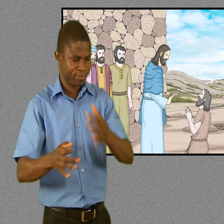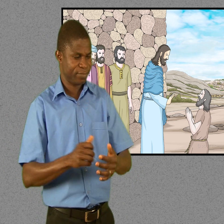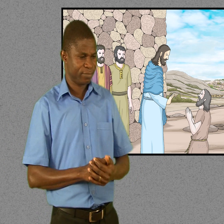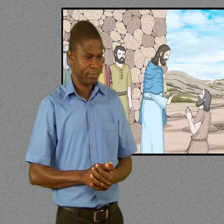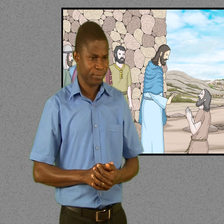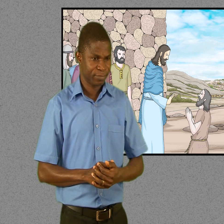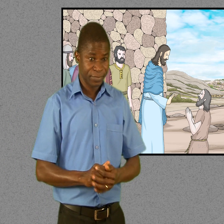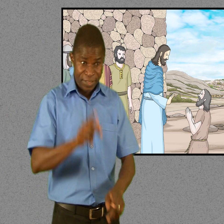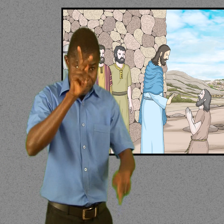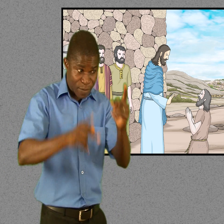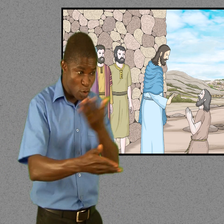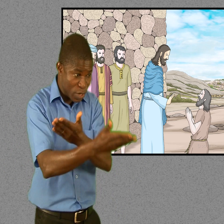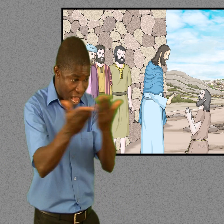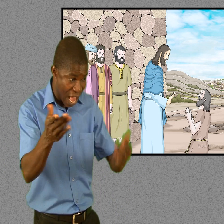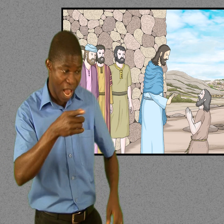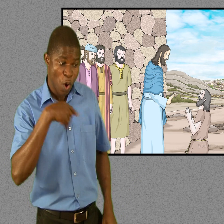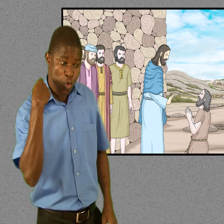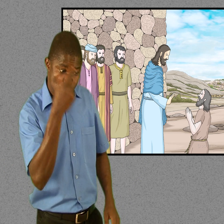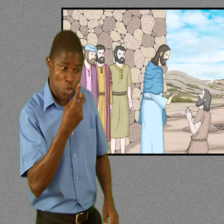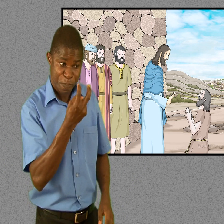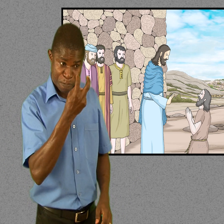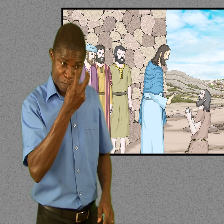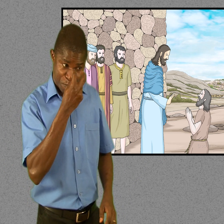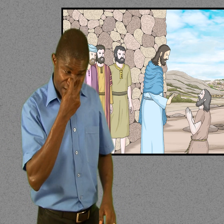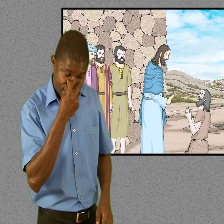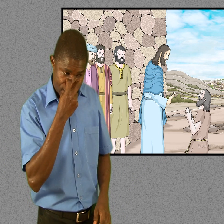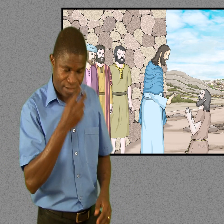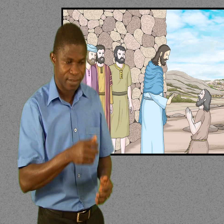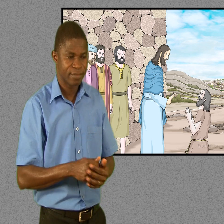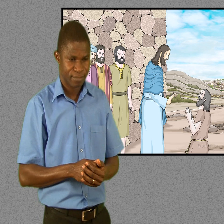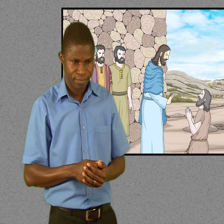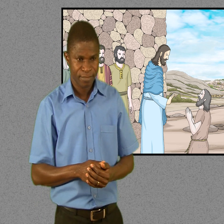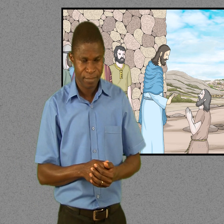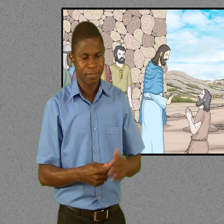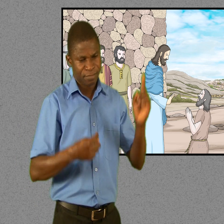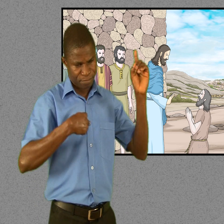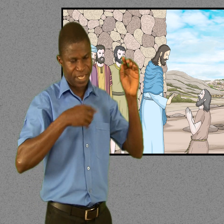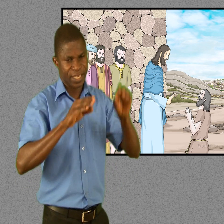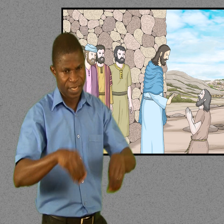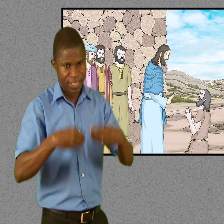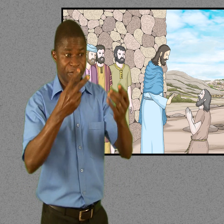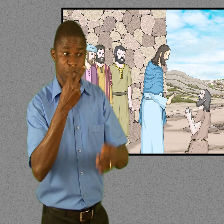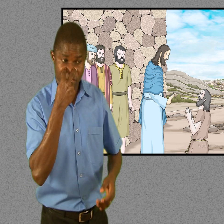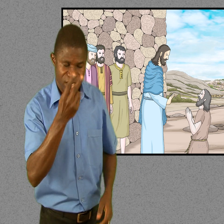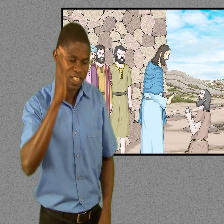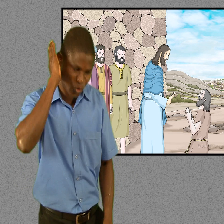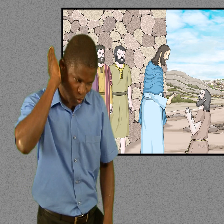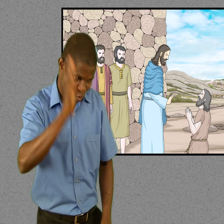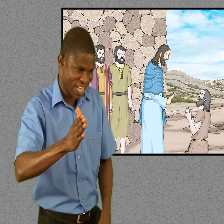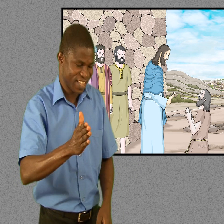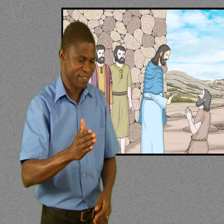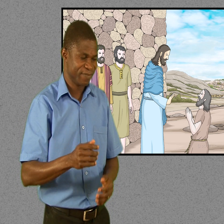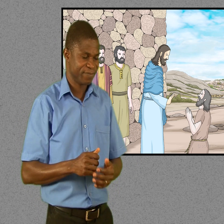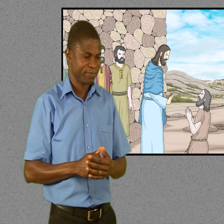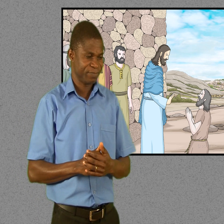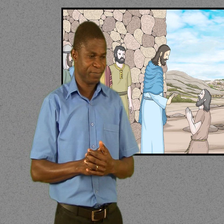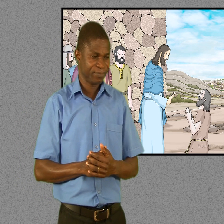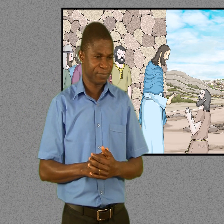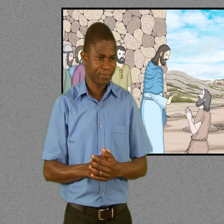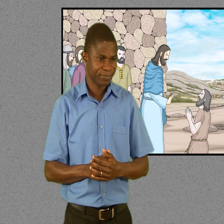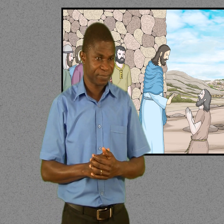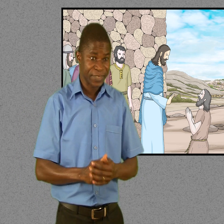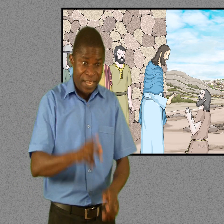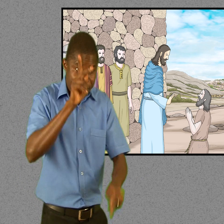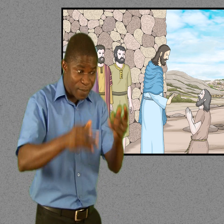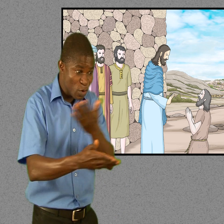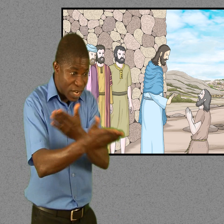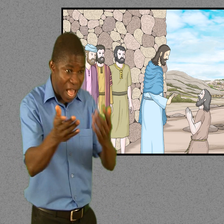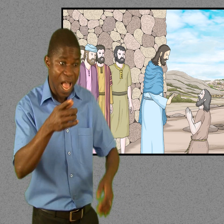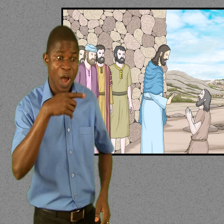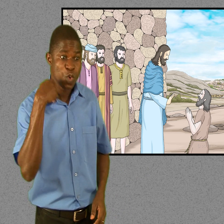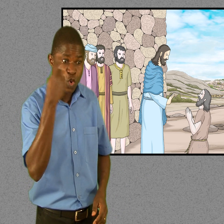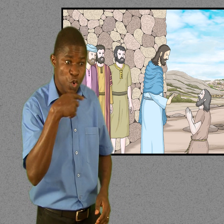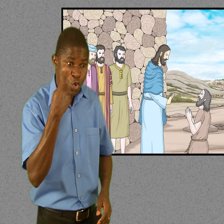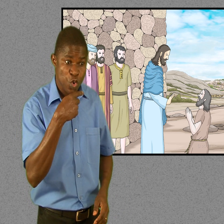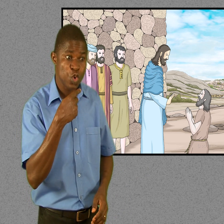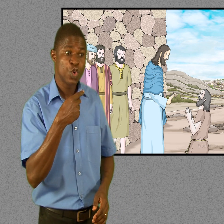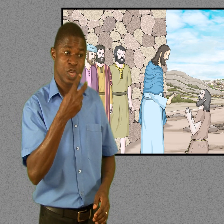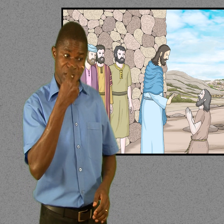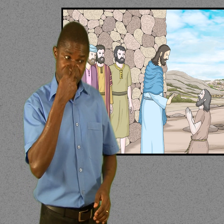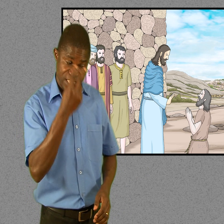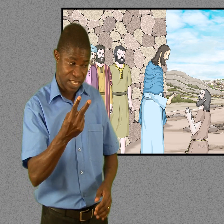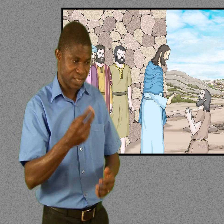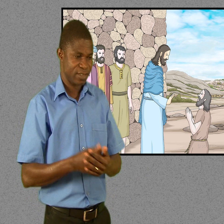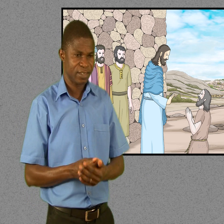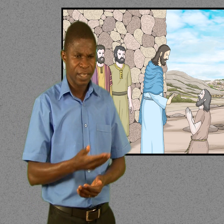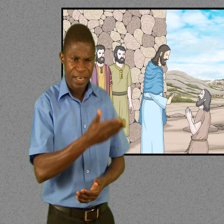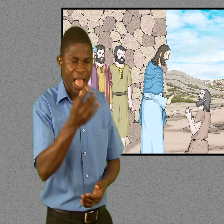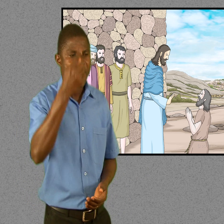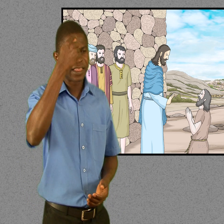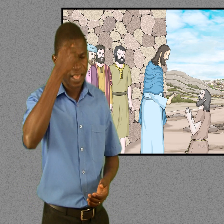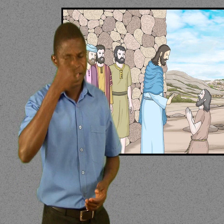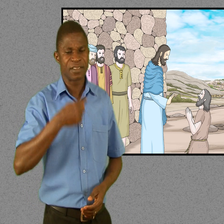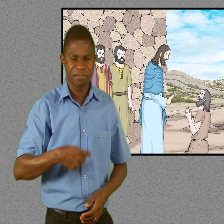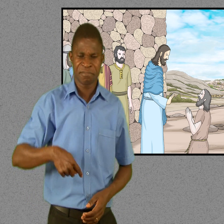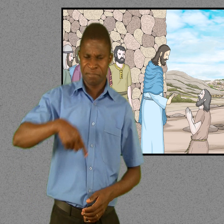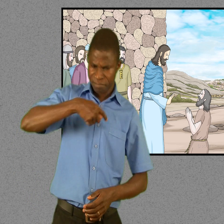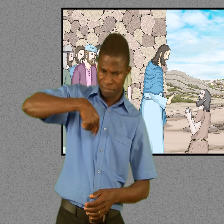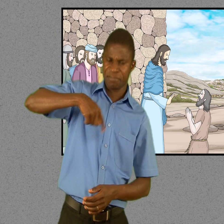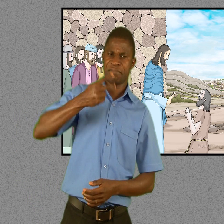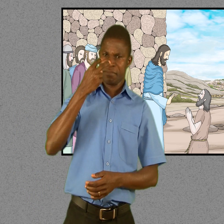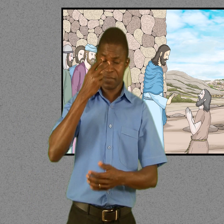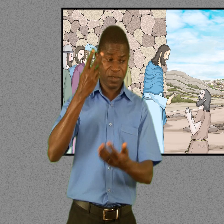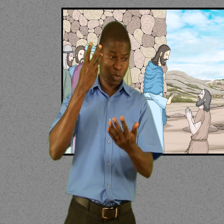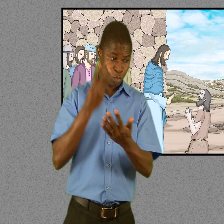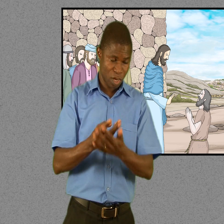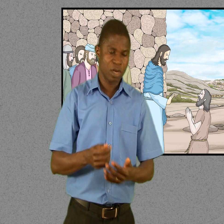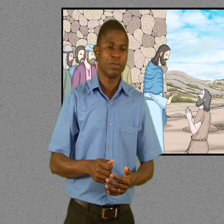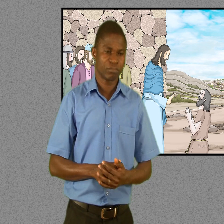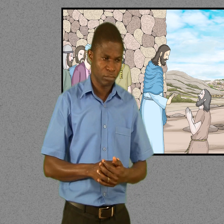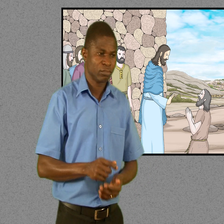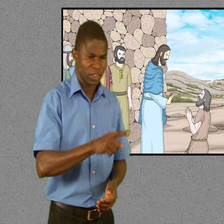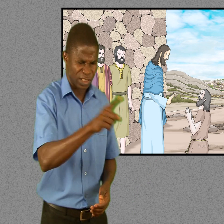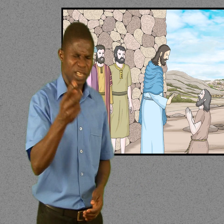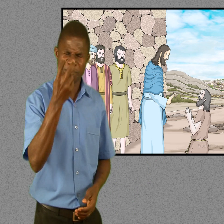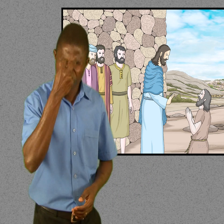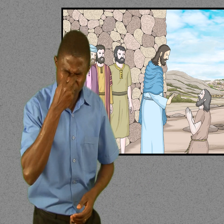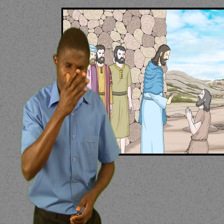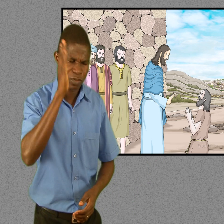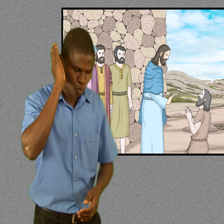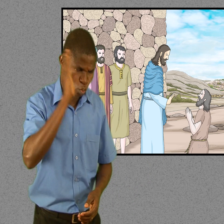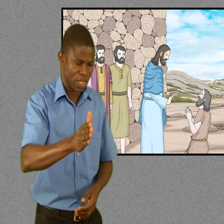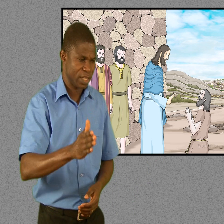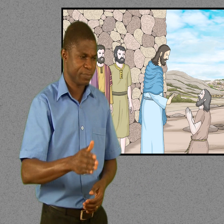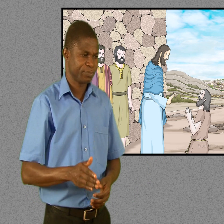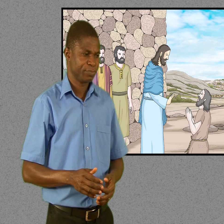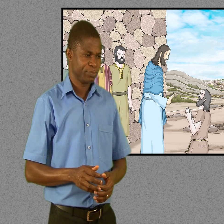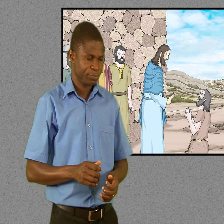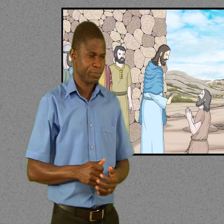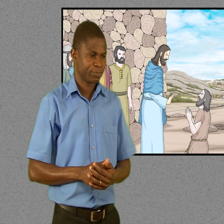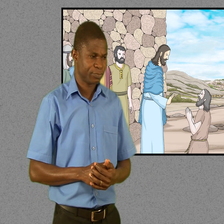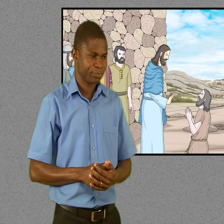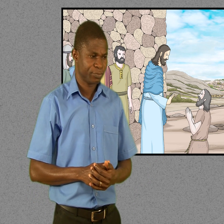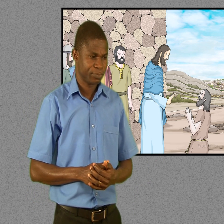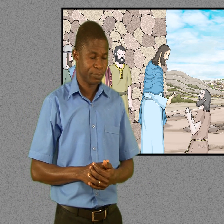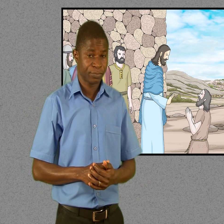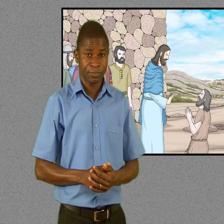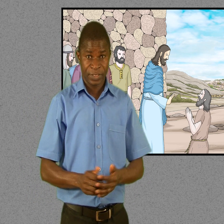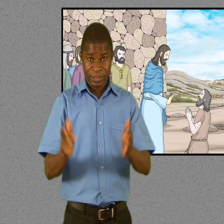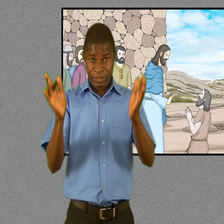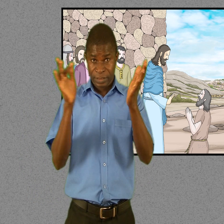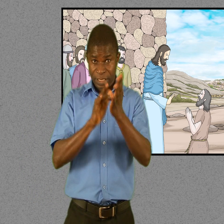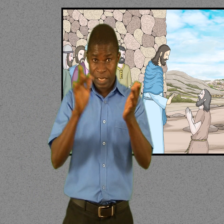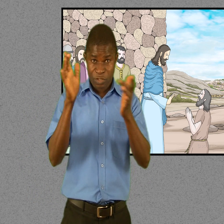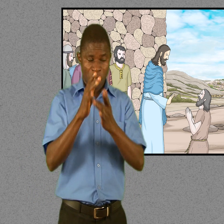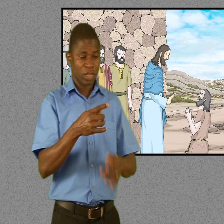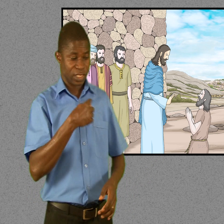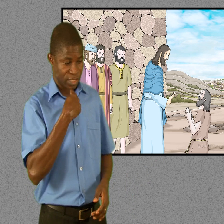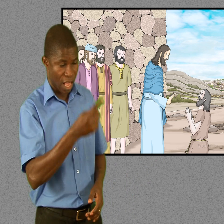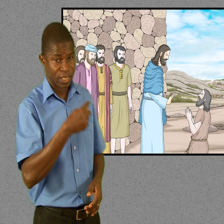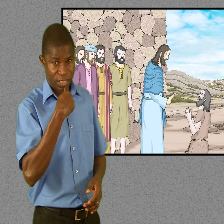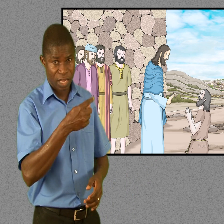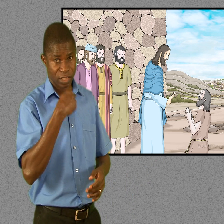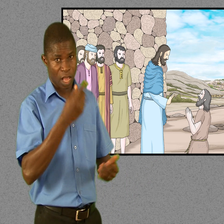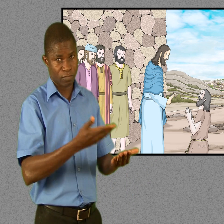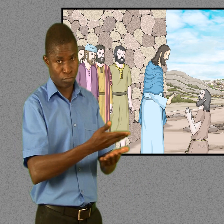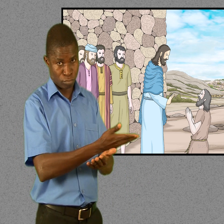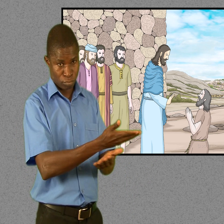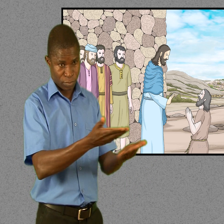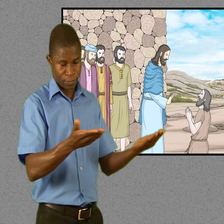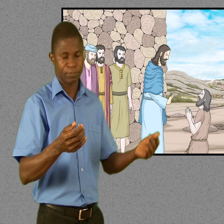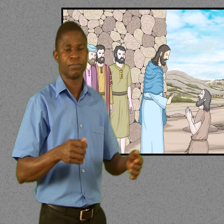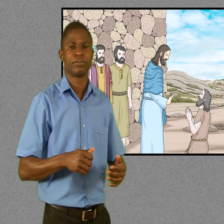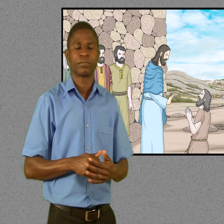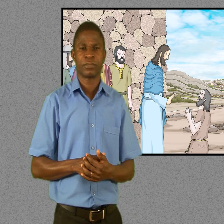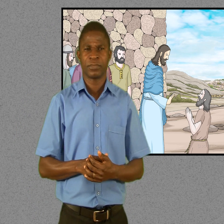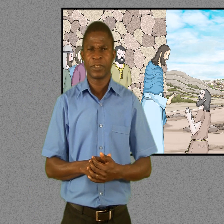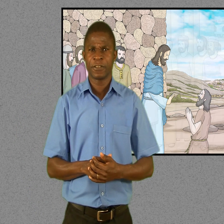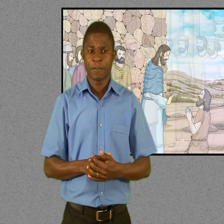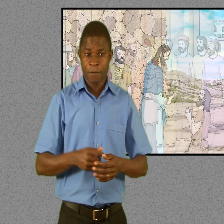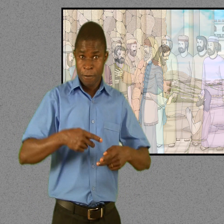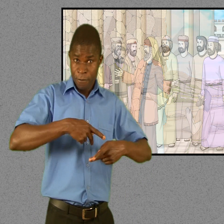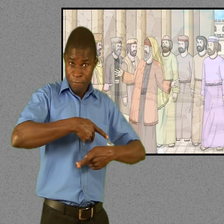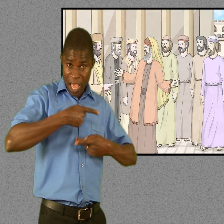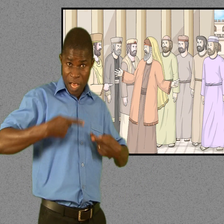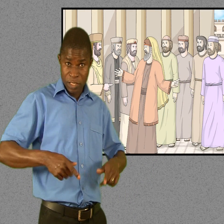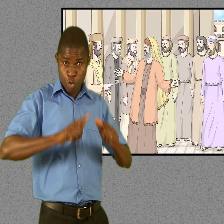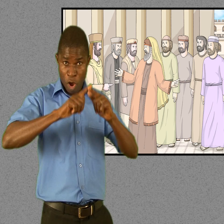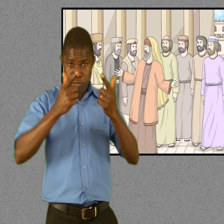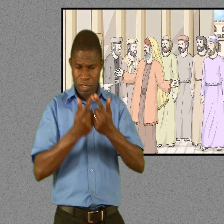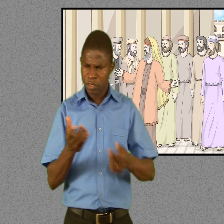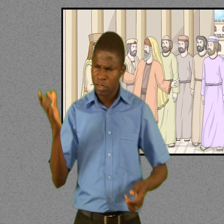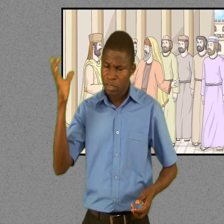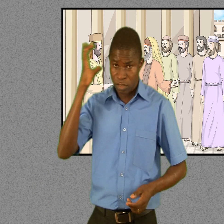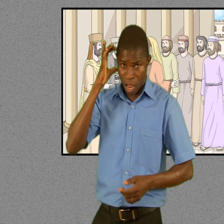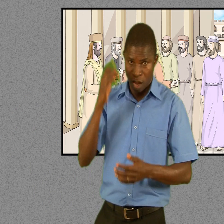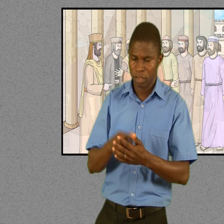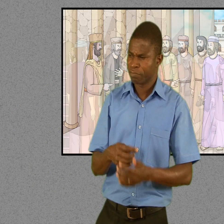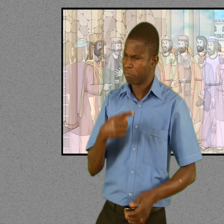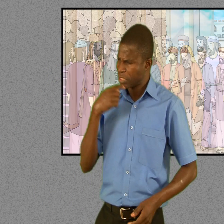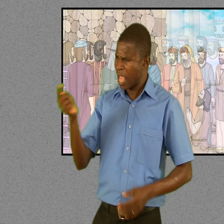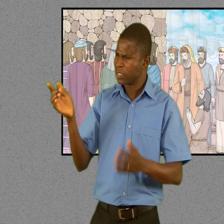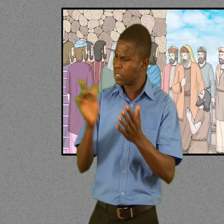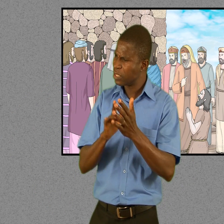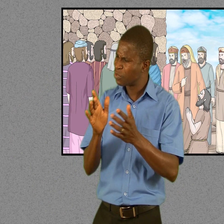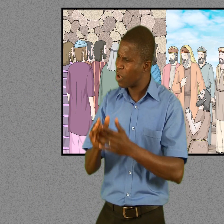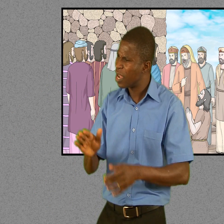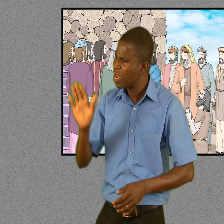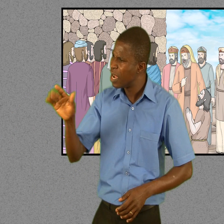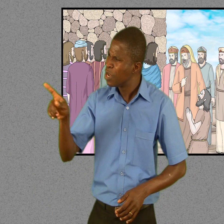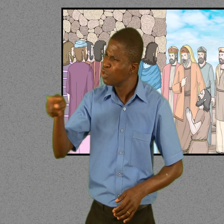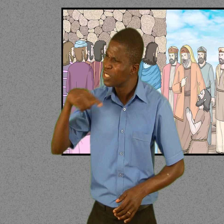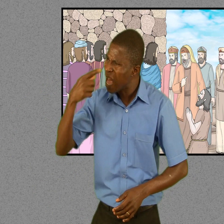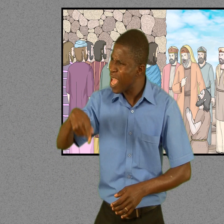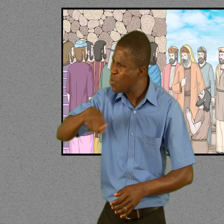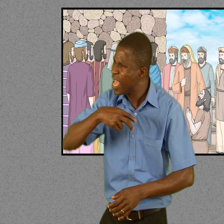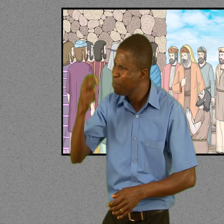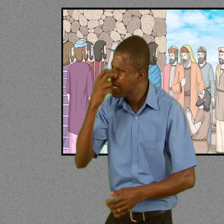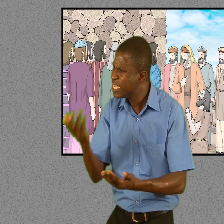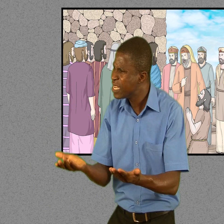Then Jesus declared, “For judgment I have come into this world, so that the blind may see and those who see may become blind.”